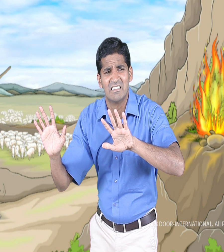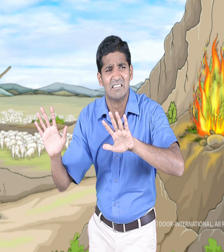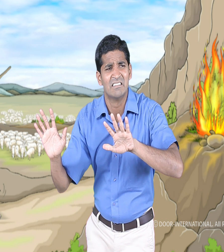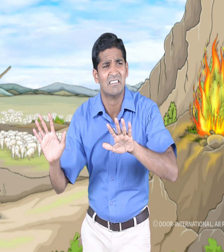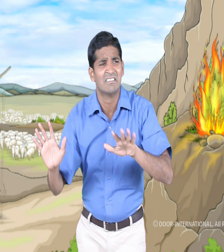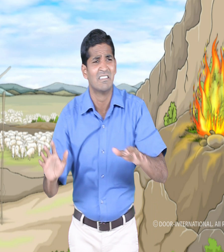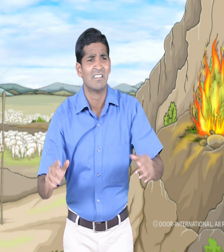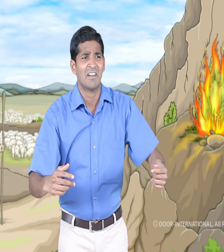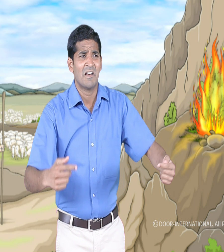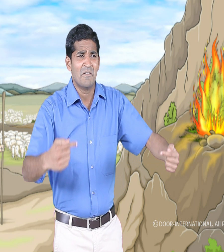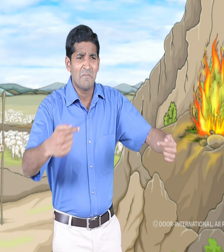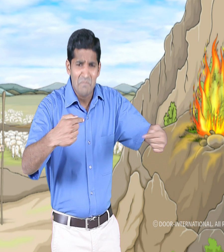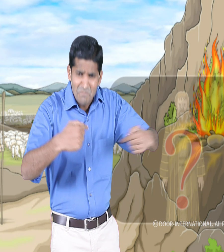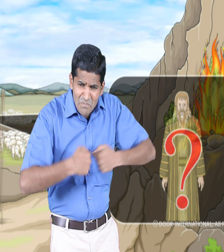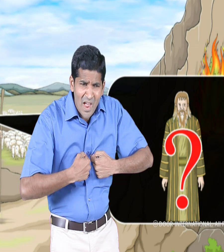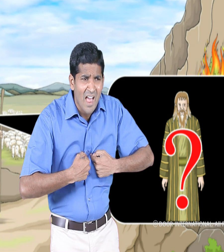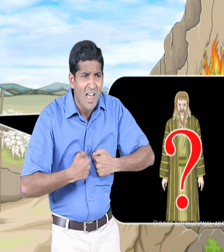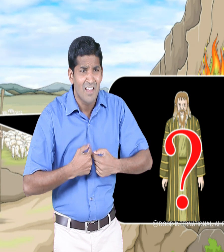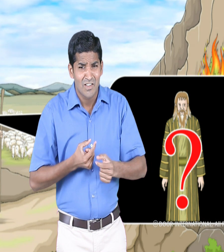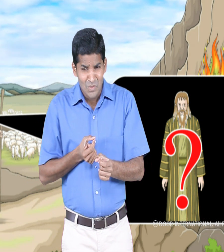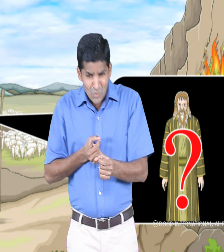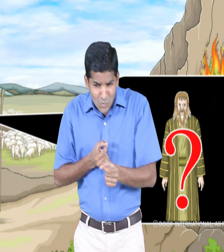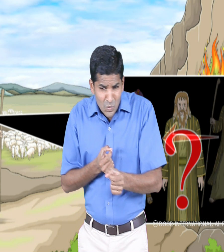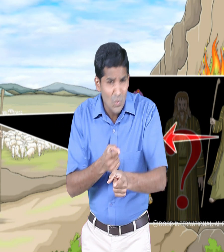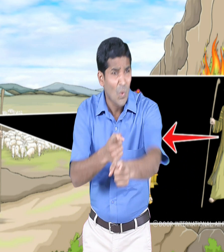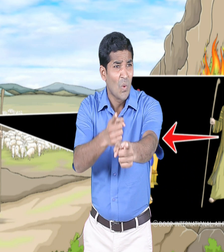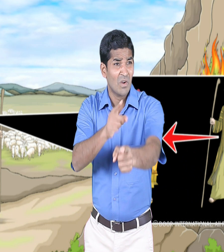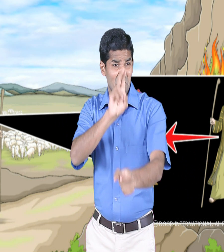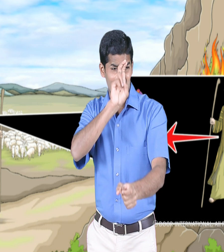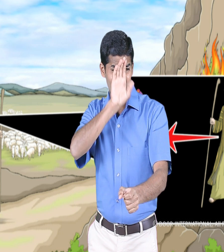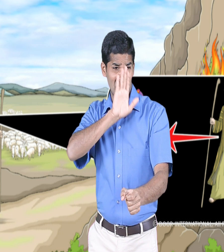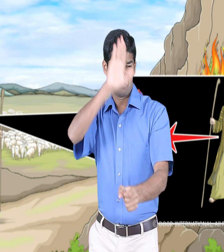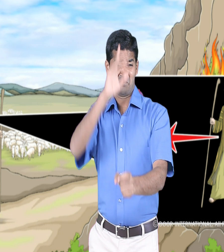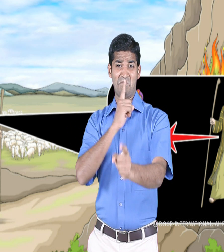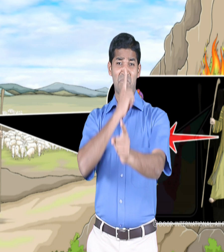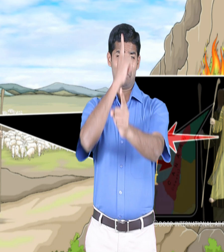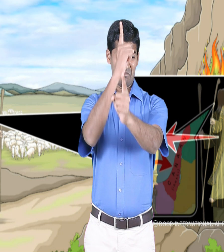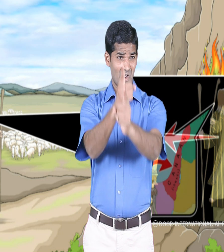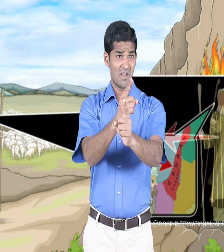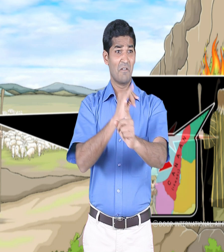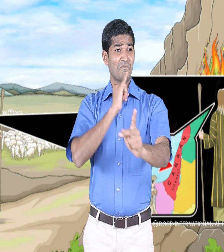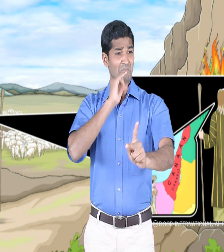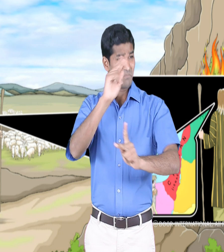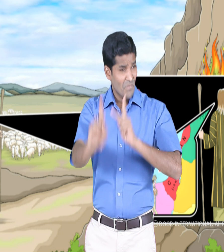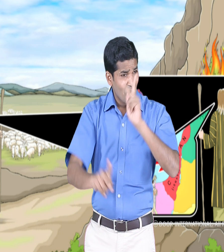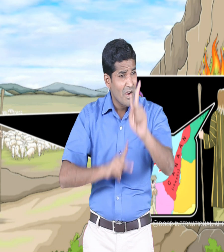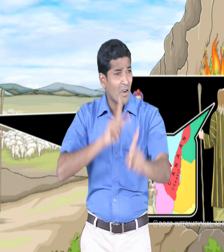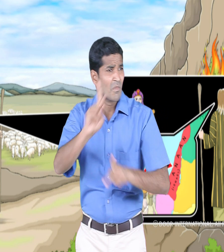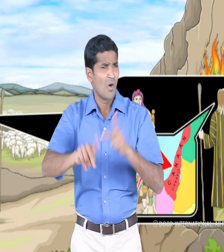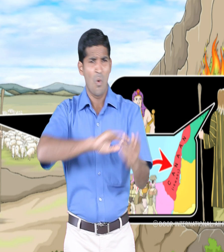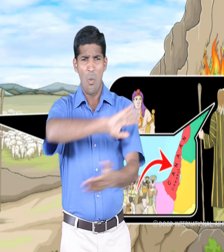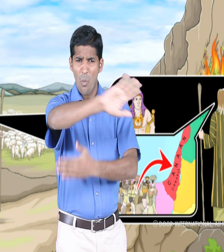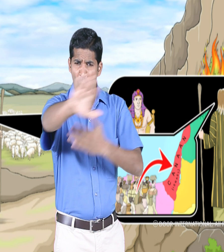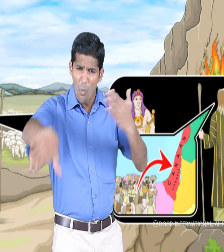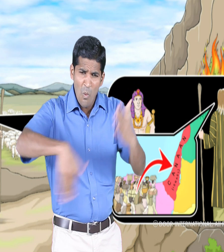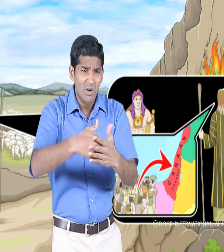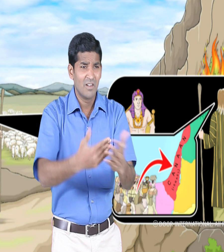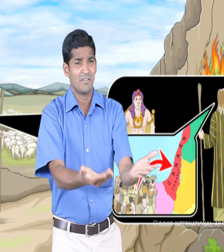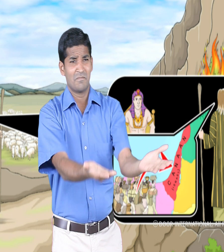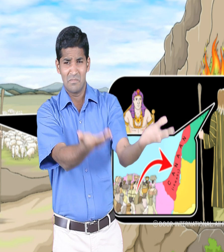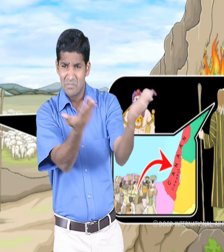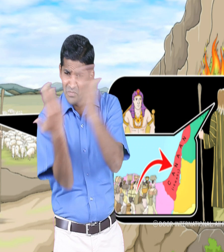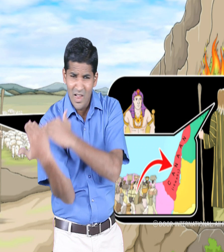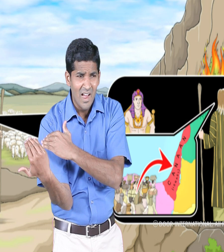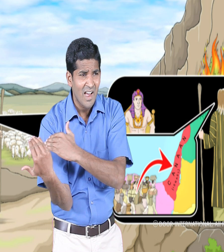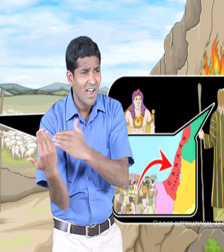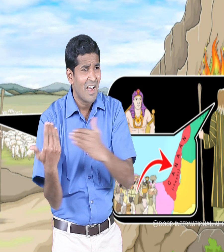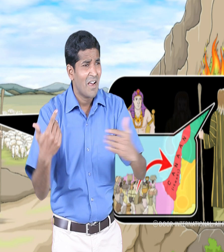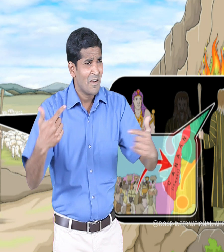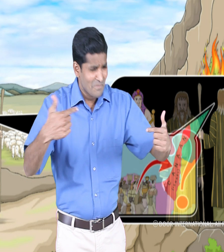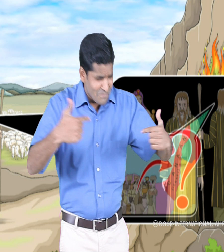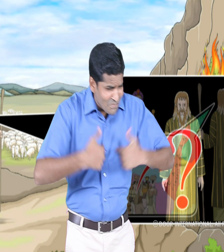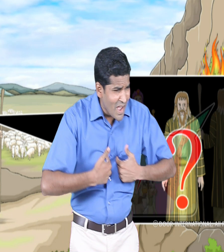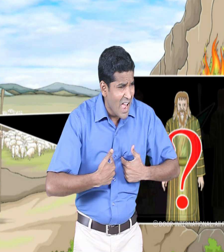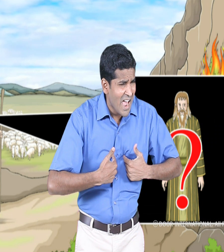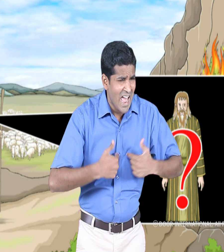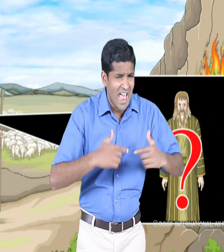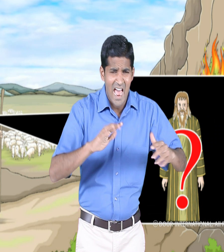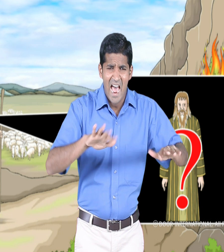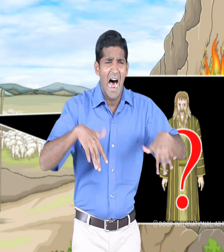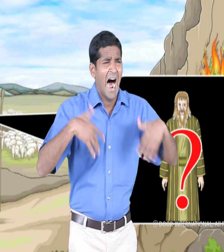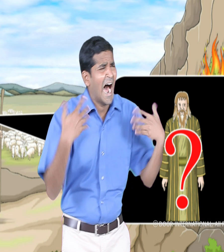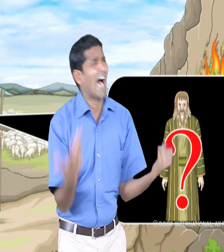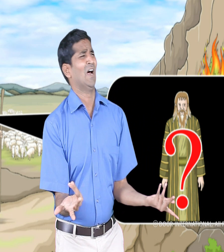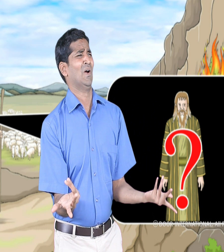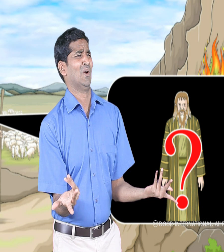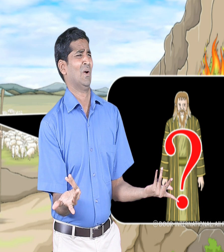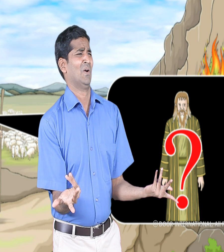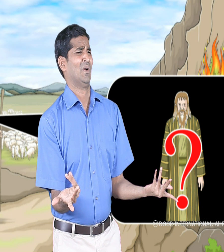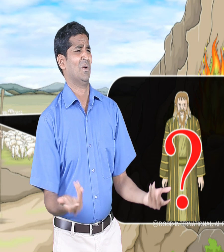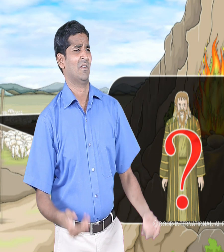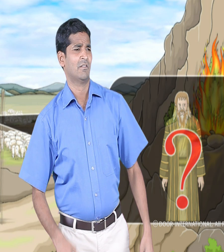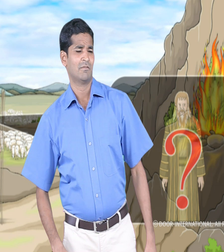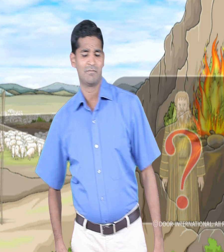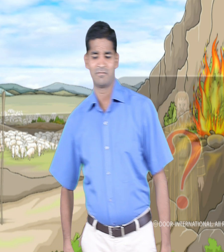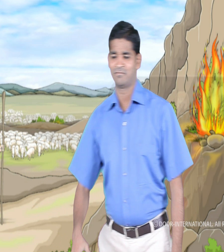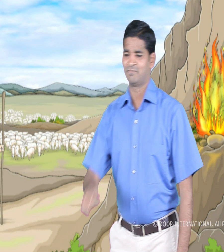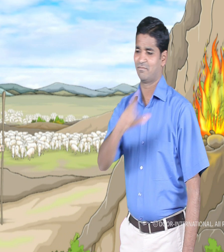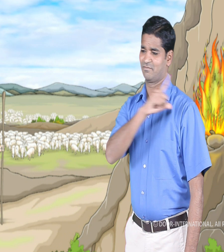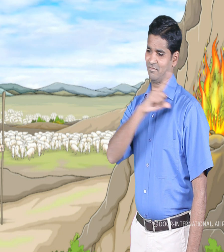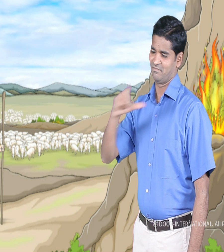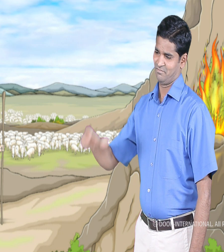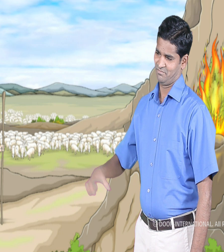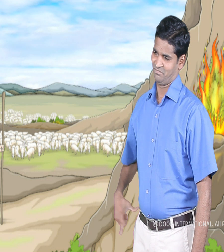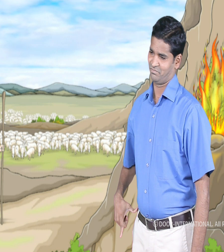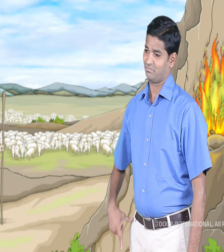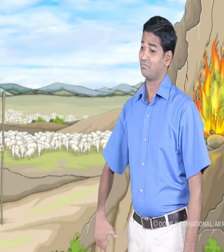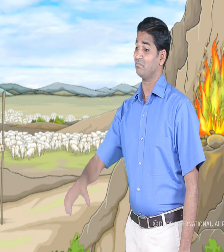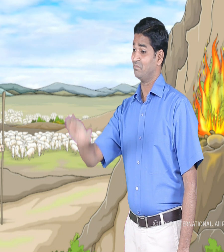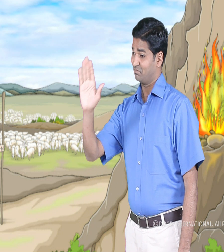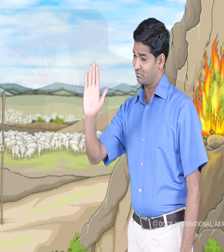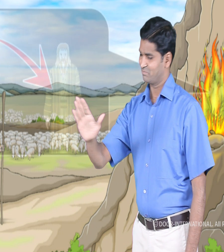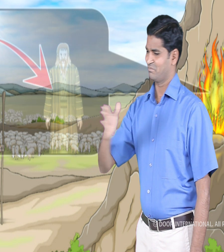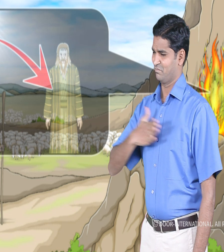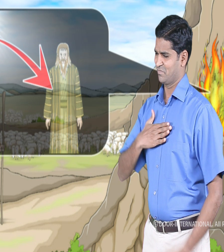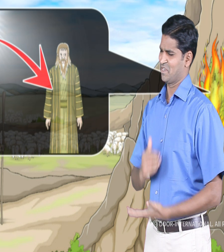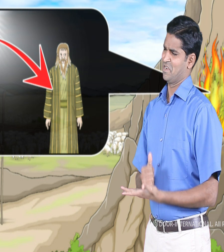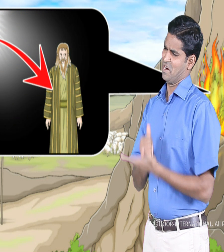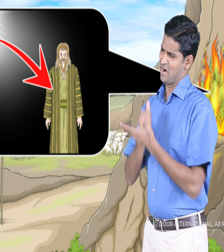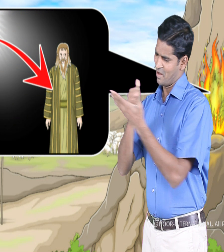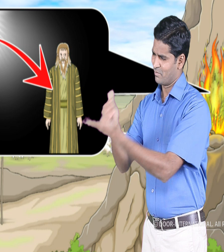But Moses asked God, “Who am I, that I should go to Pharaoh and bring the Israelites out of Egypt?”